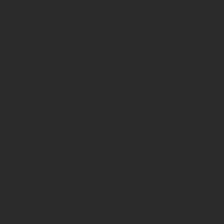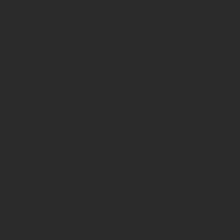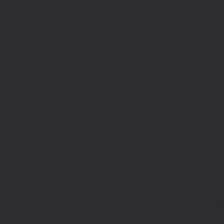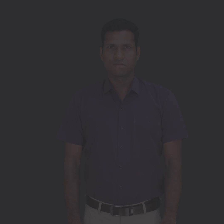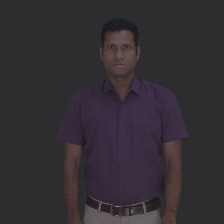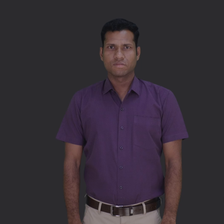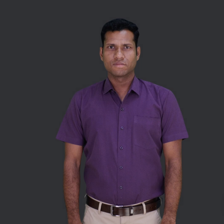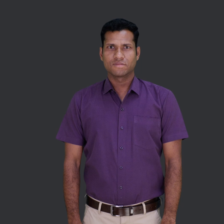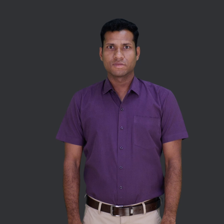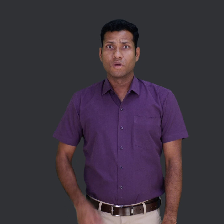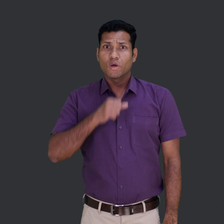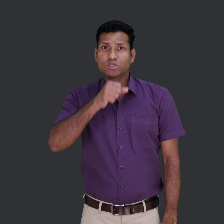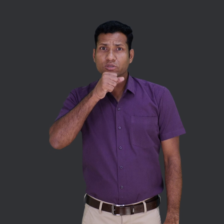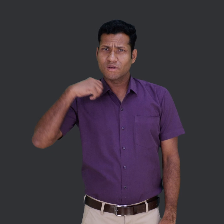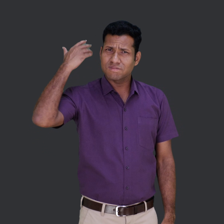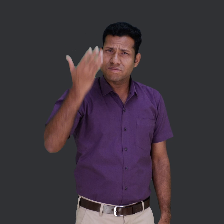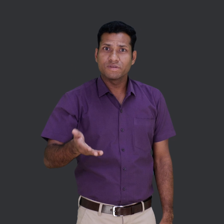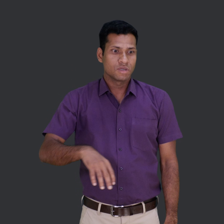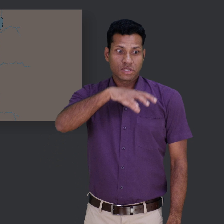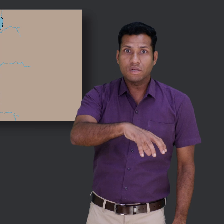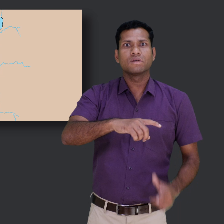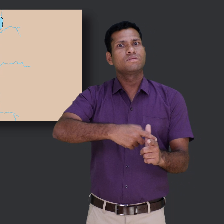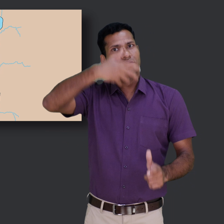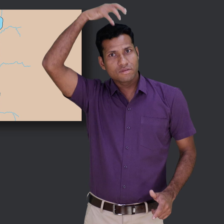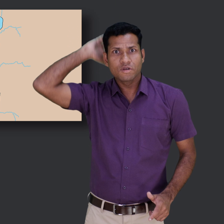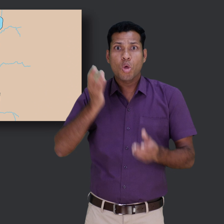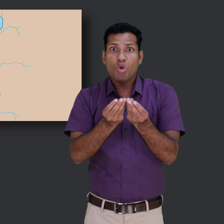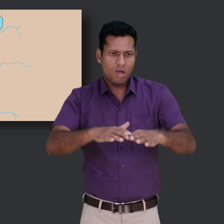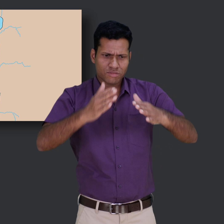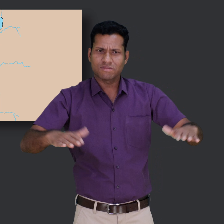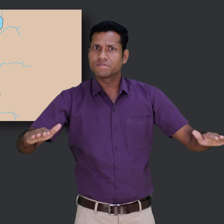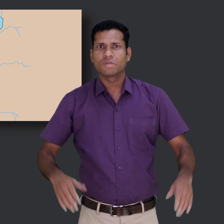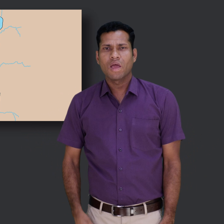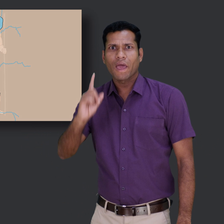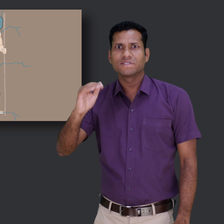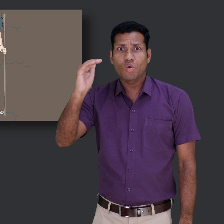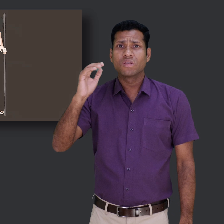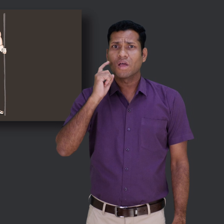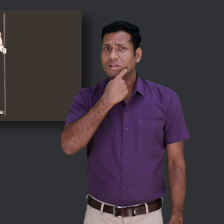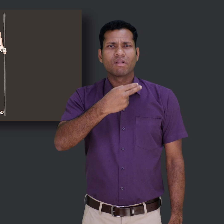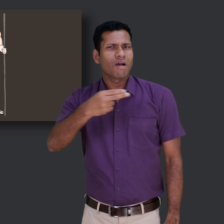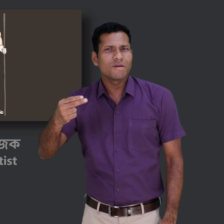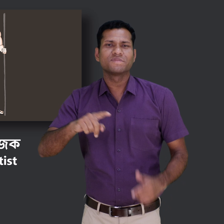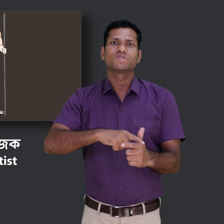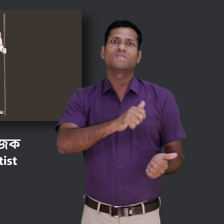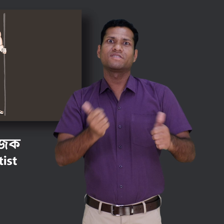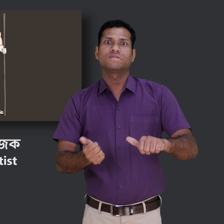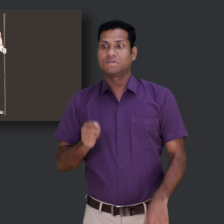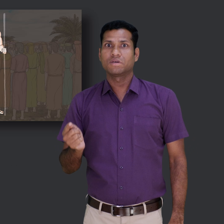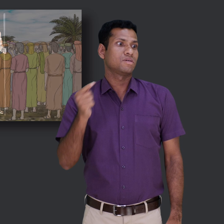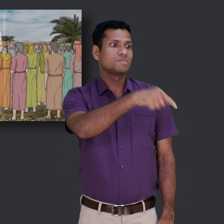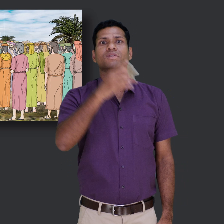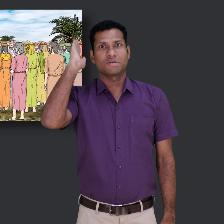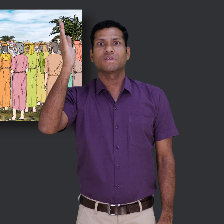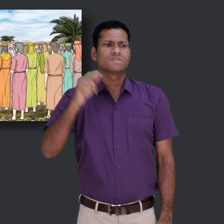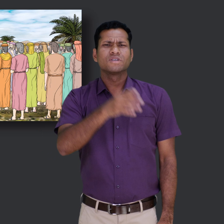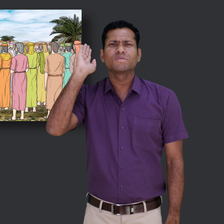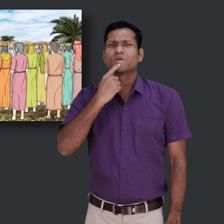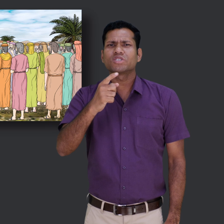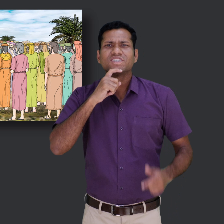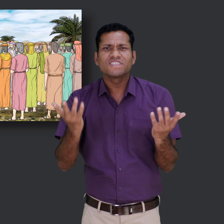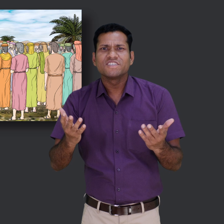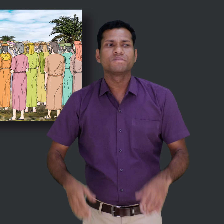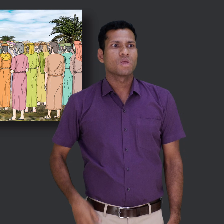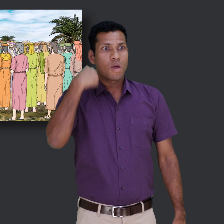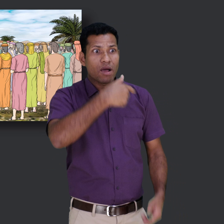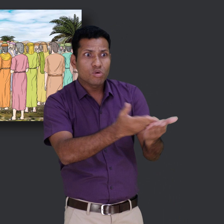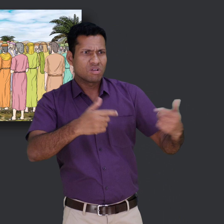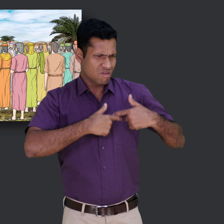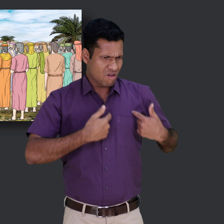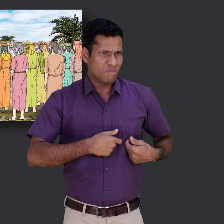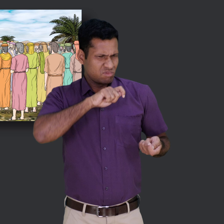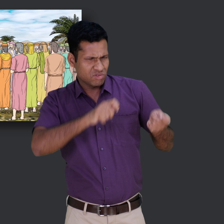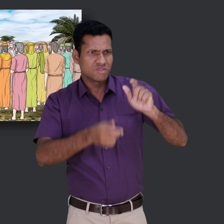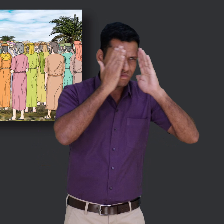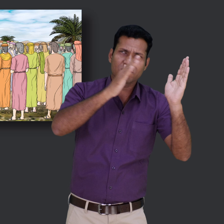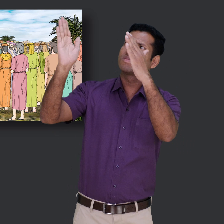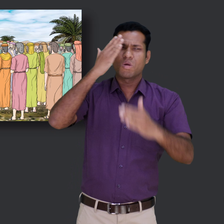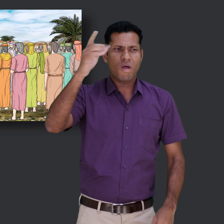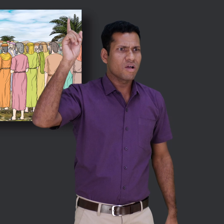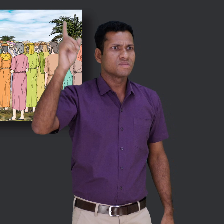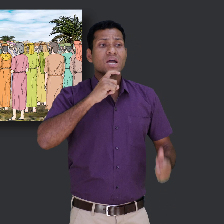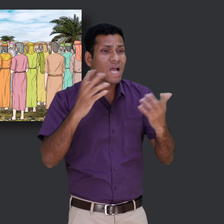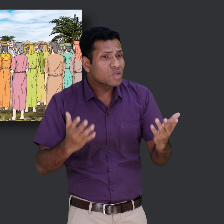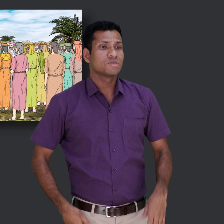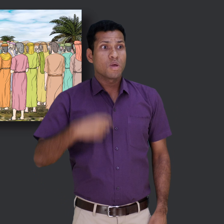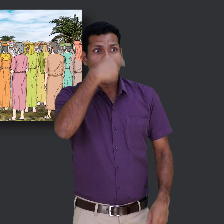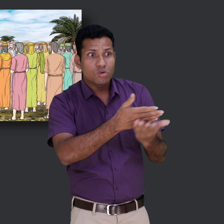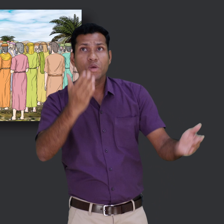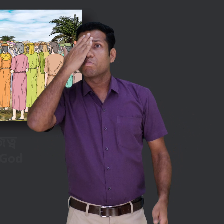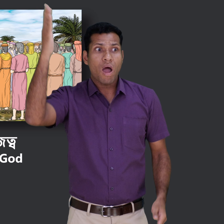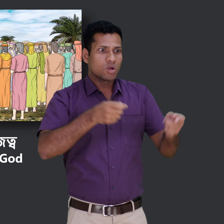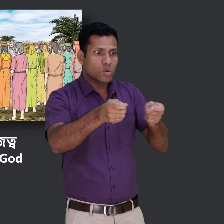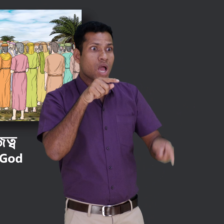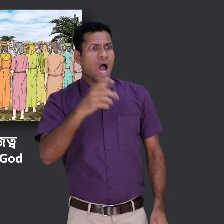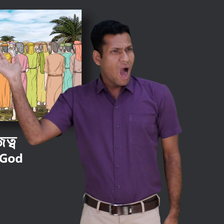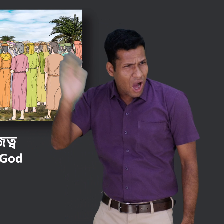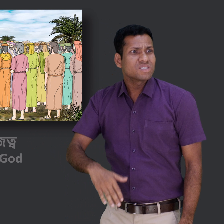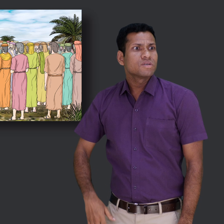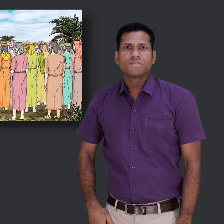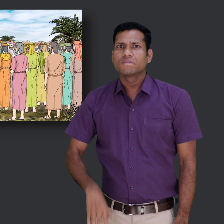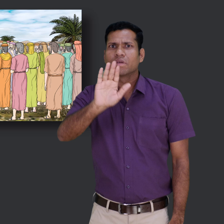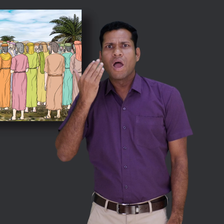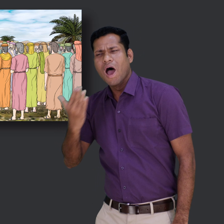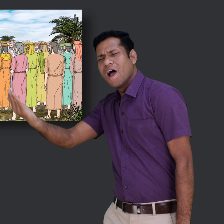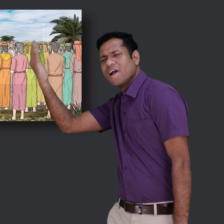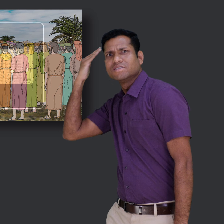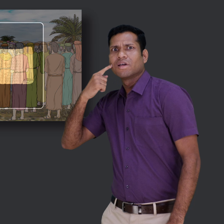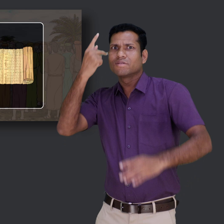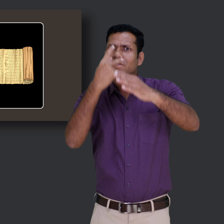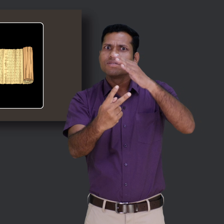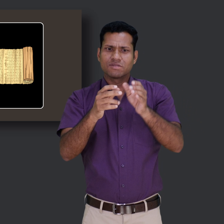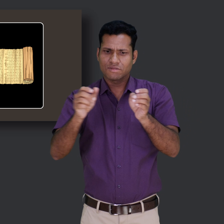In those days John the Baptist came, preaching in the wilderness of Judea and saying, “Repent, for the kingdom of heaven is near.”